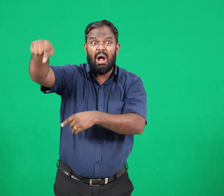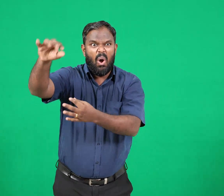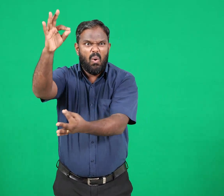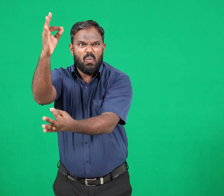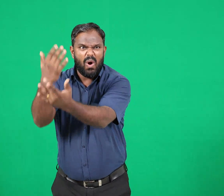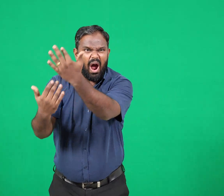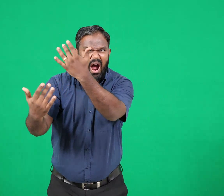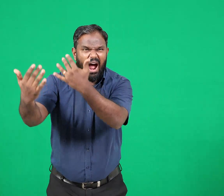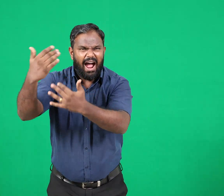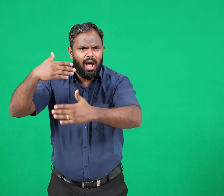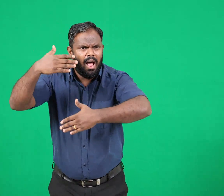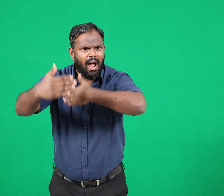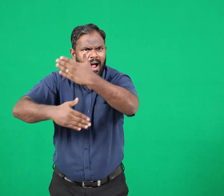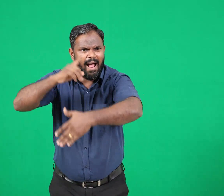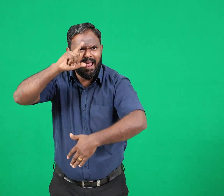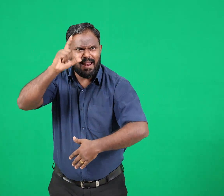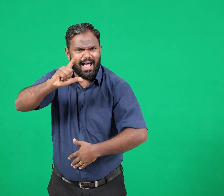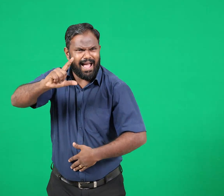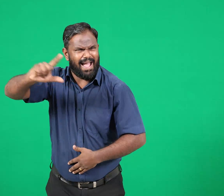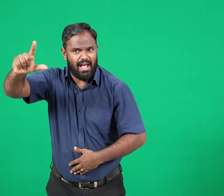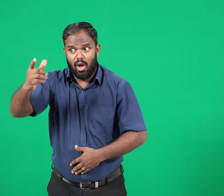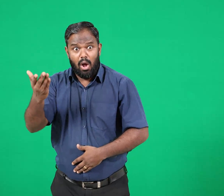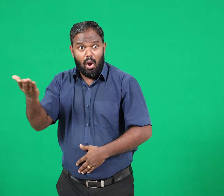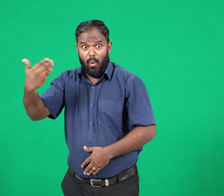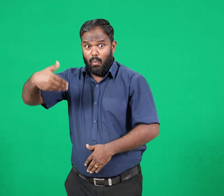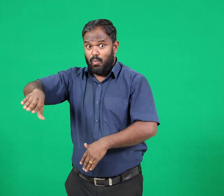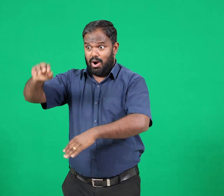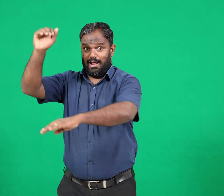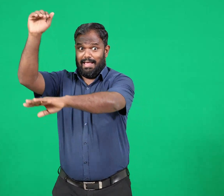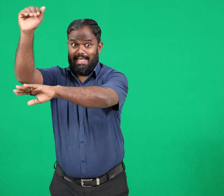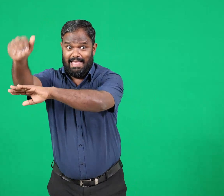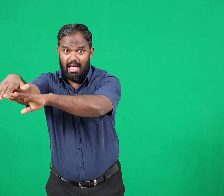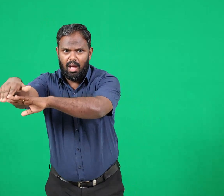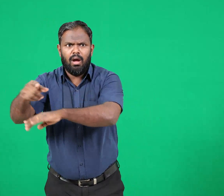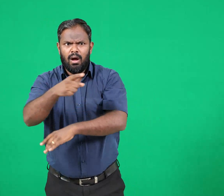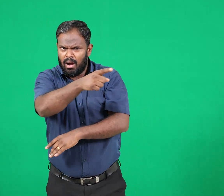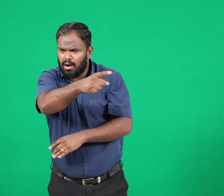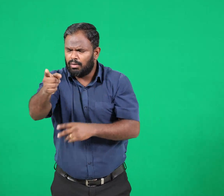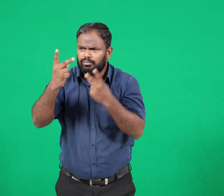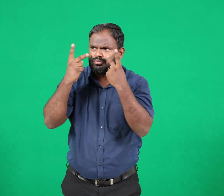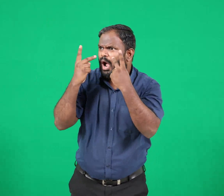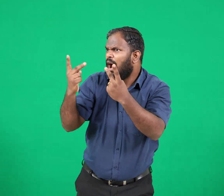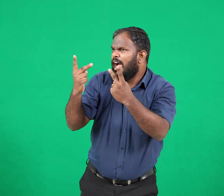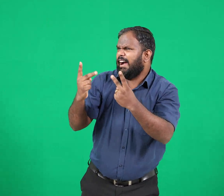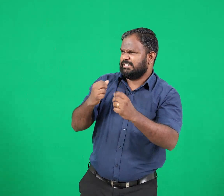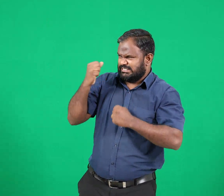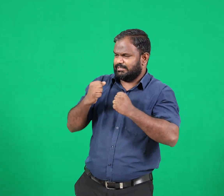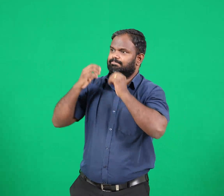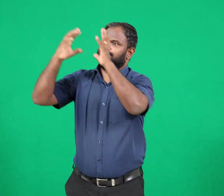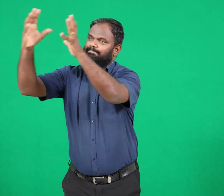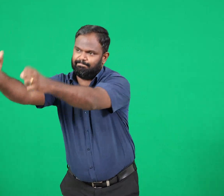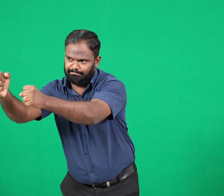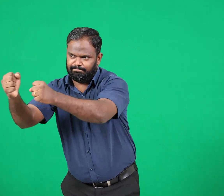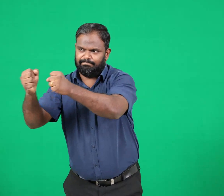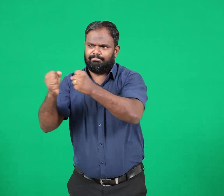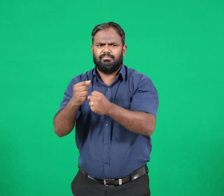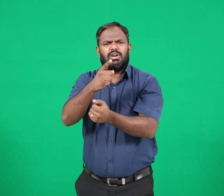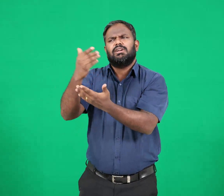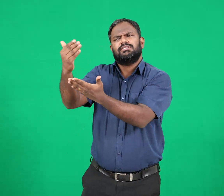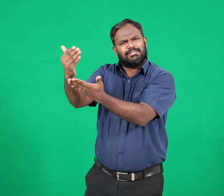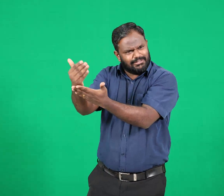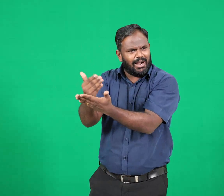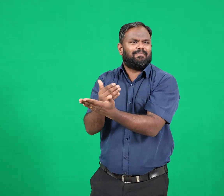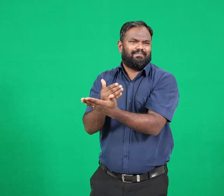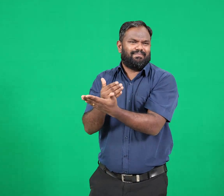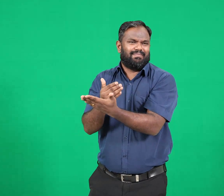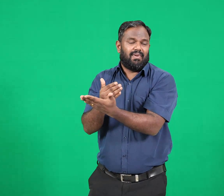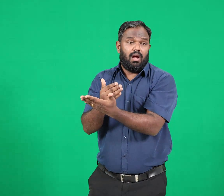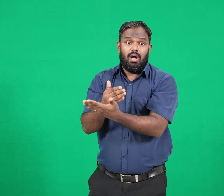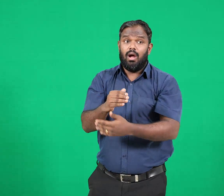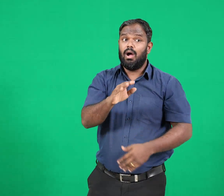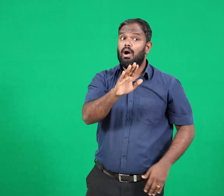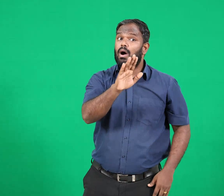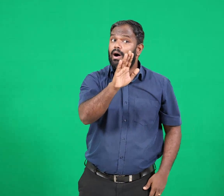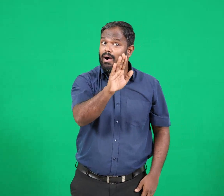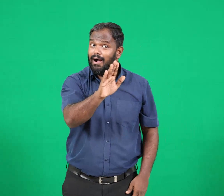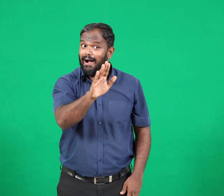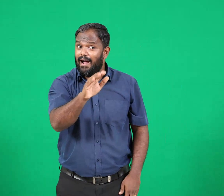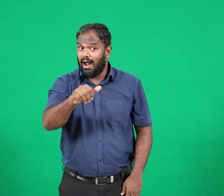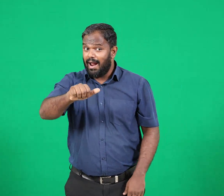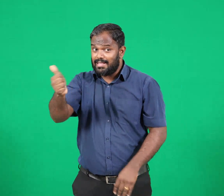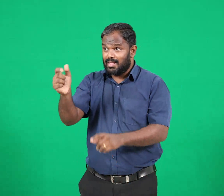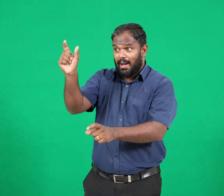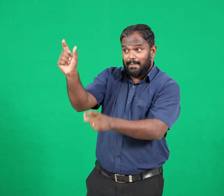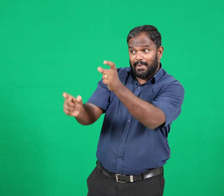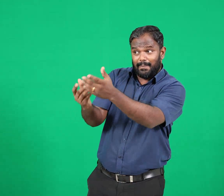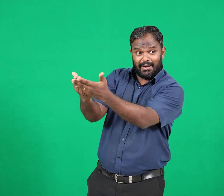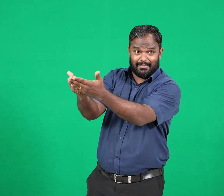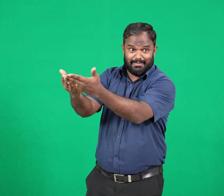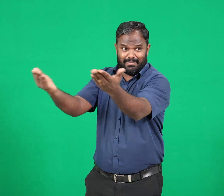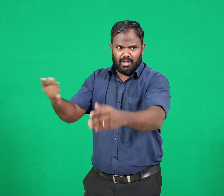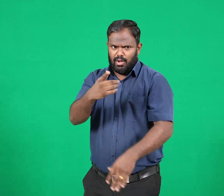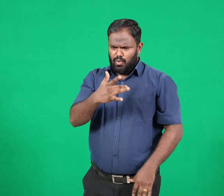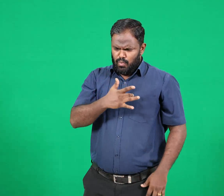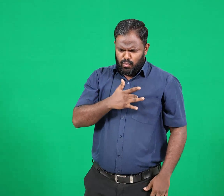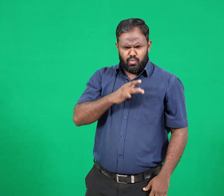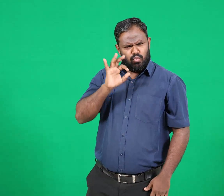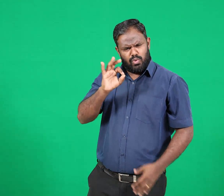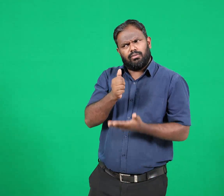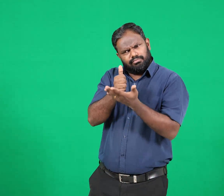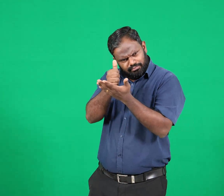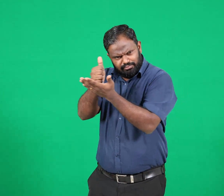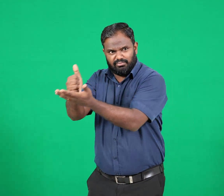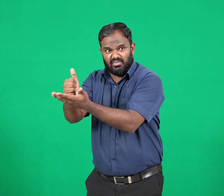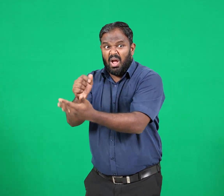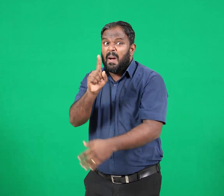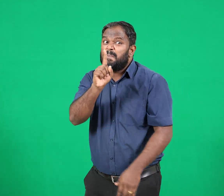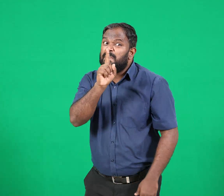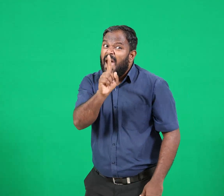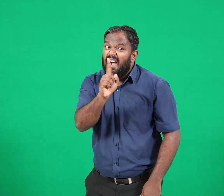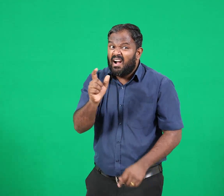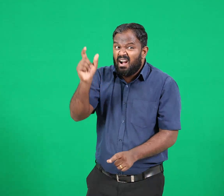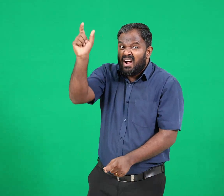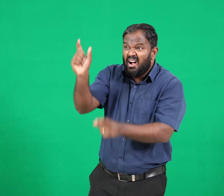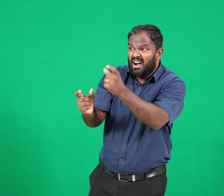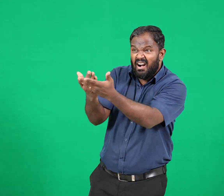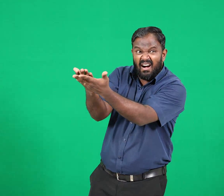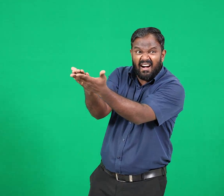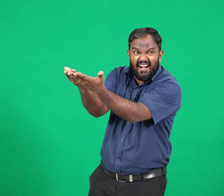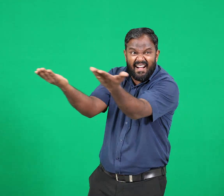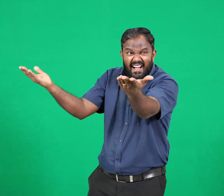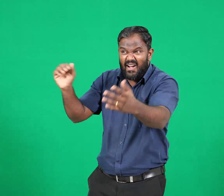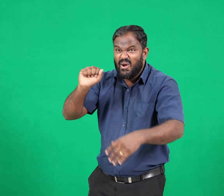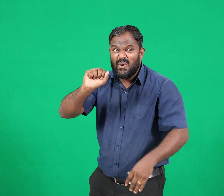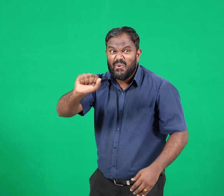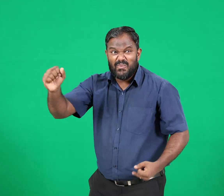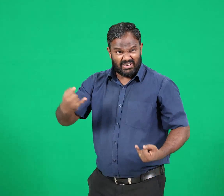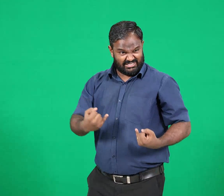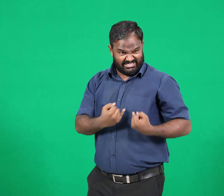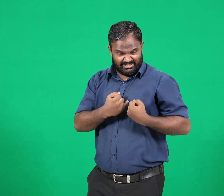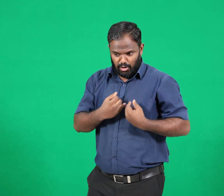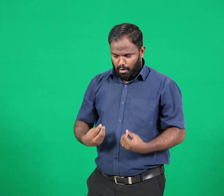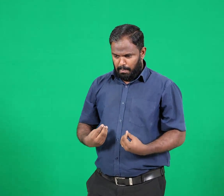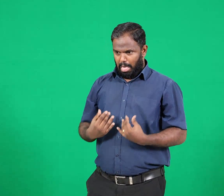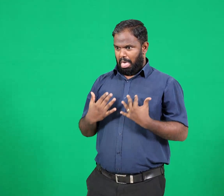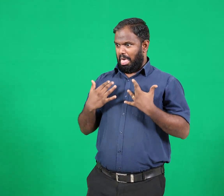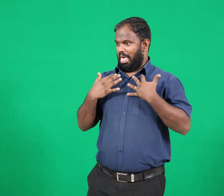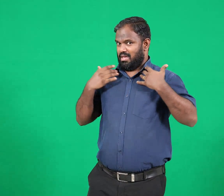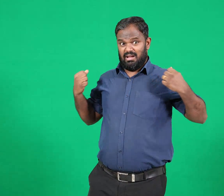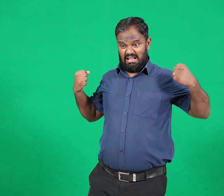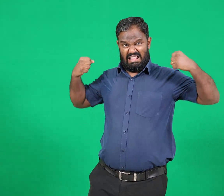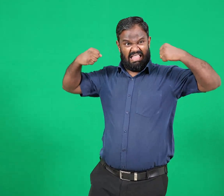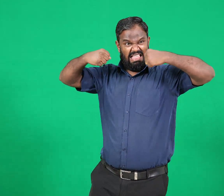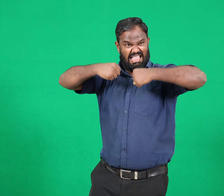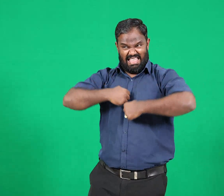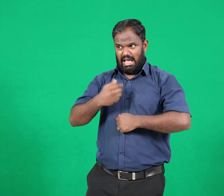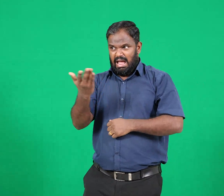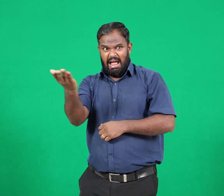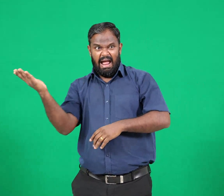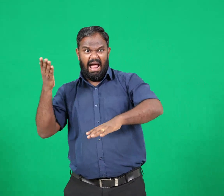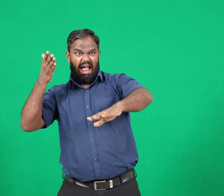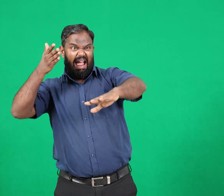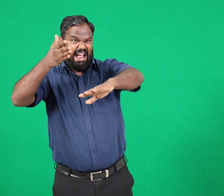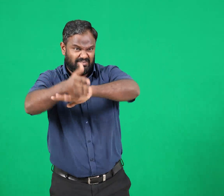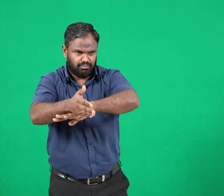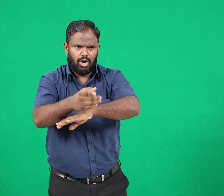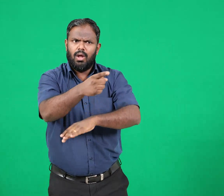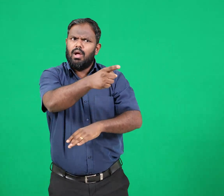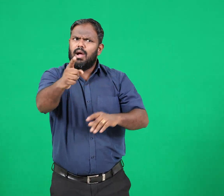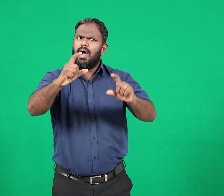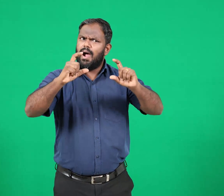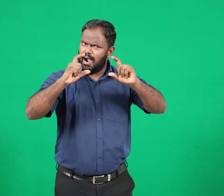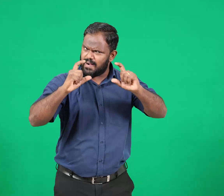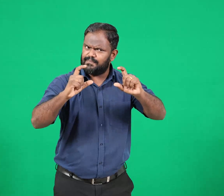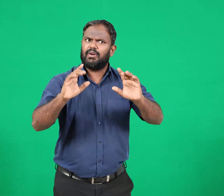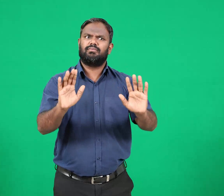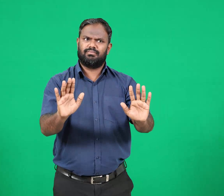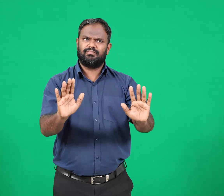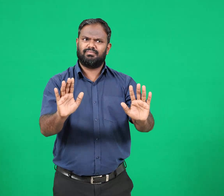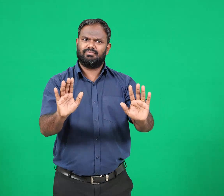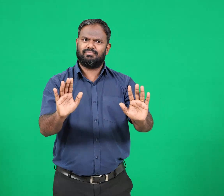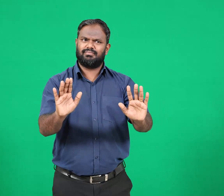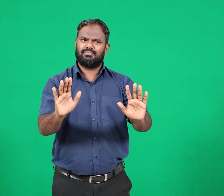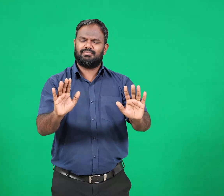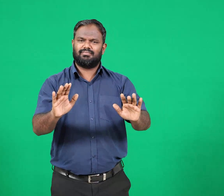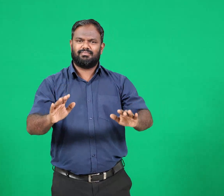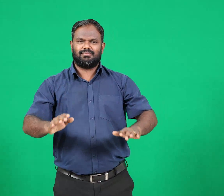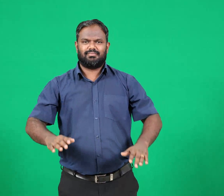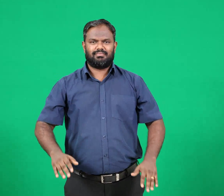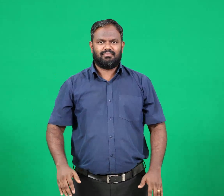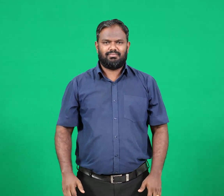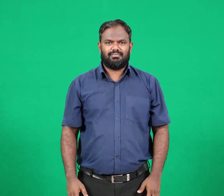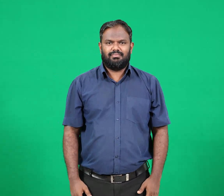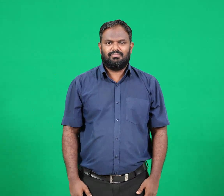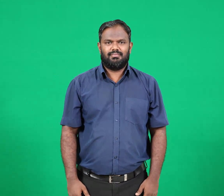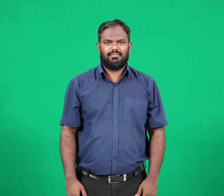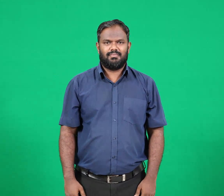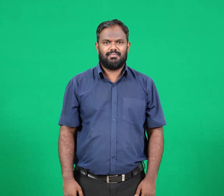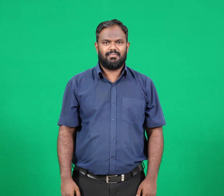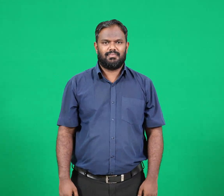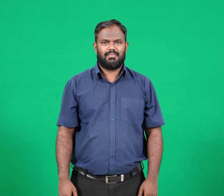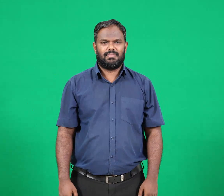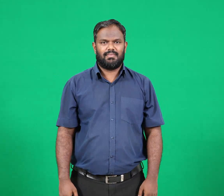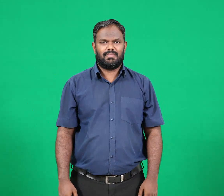and to still others show mercy tempered with fear, hating even the clothing stained by the flesh.